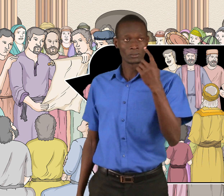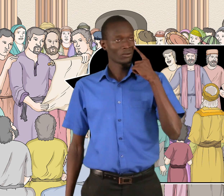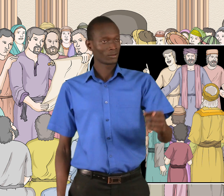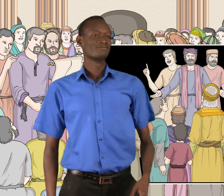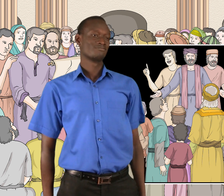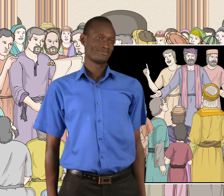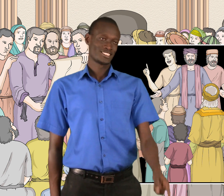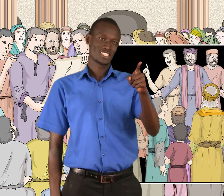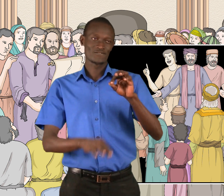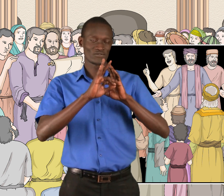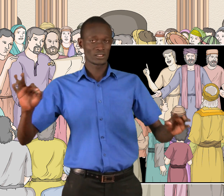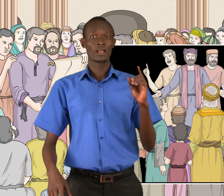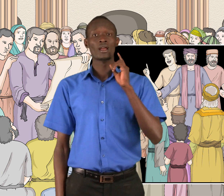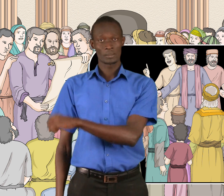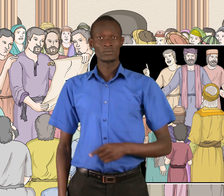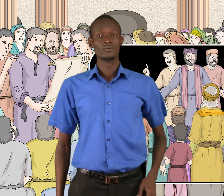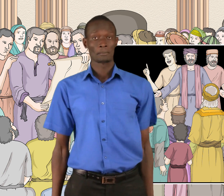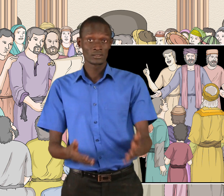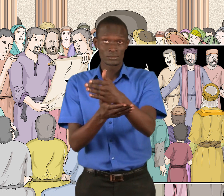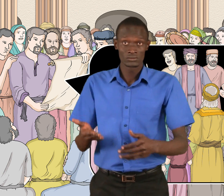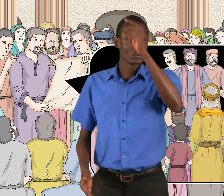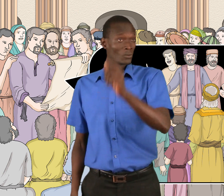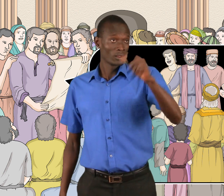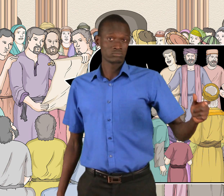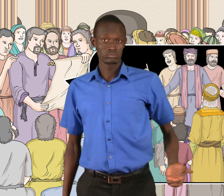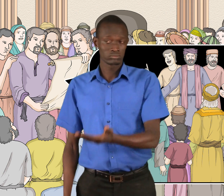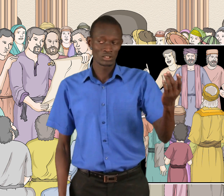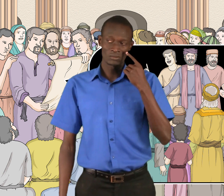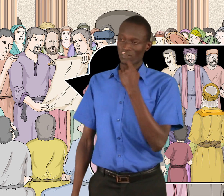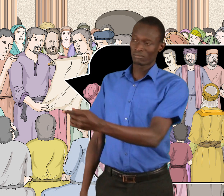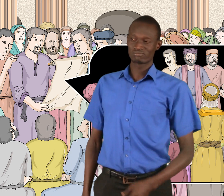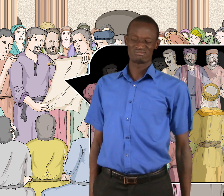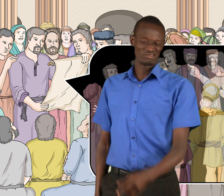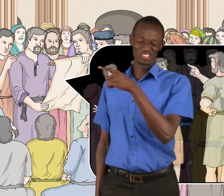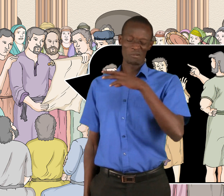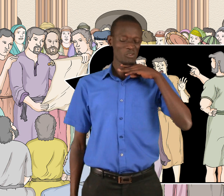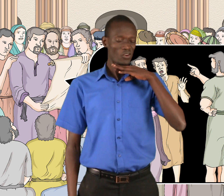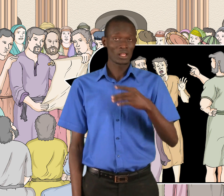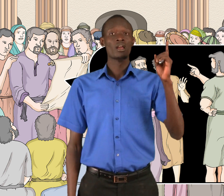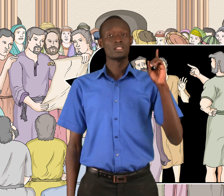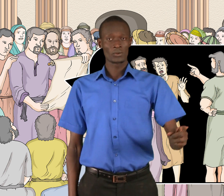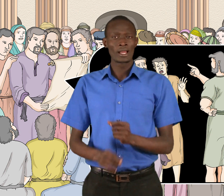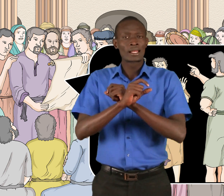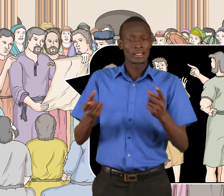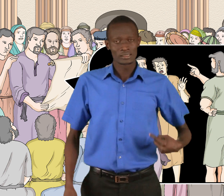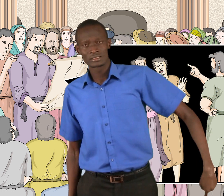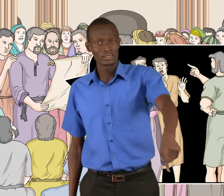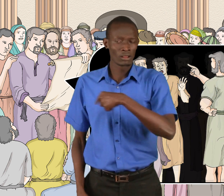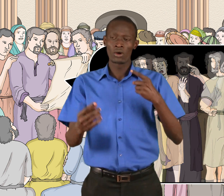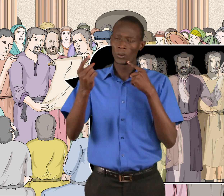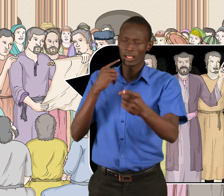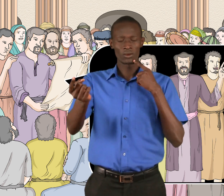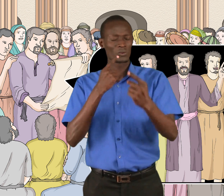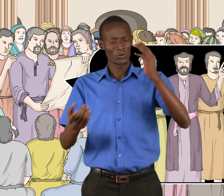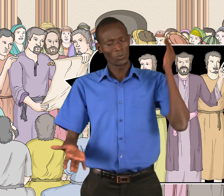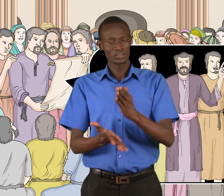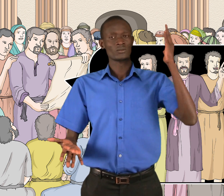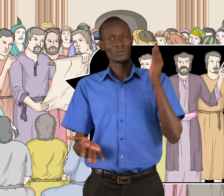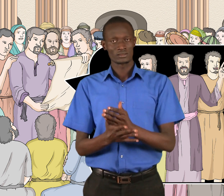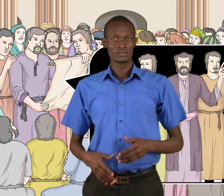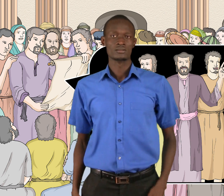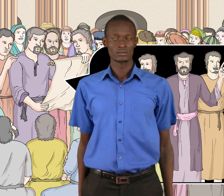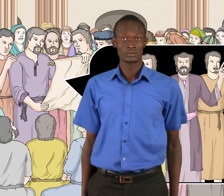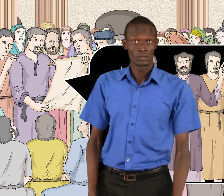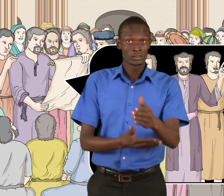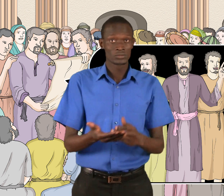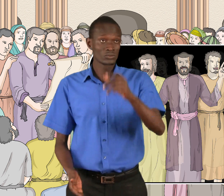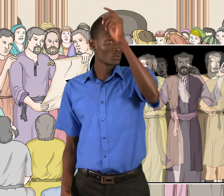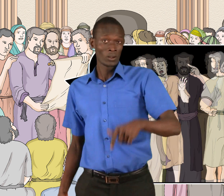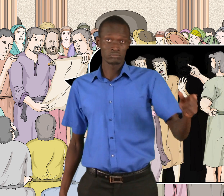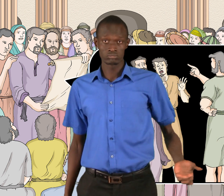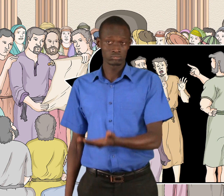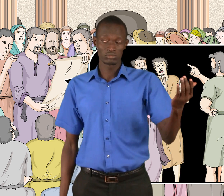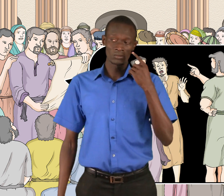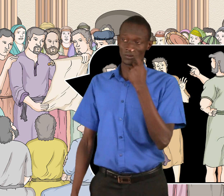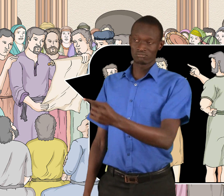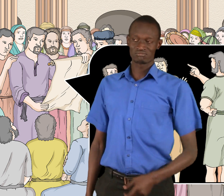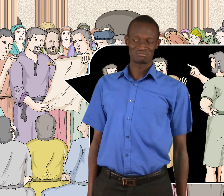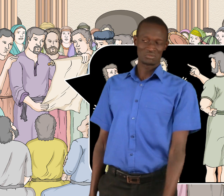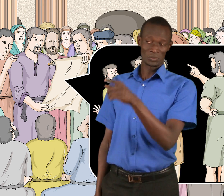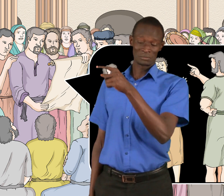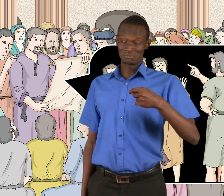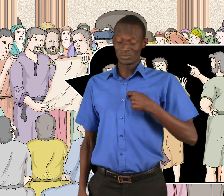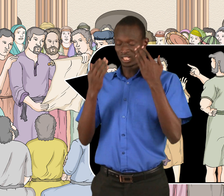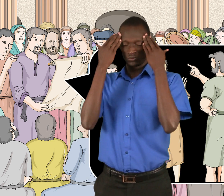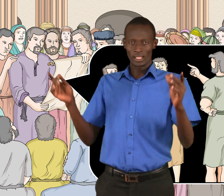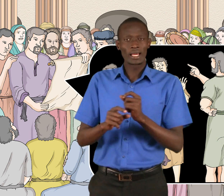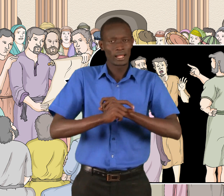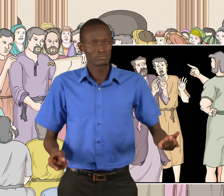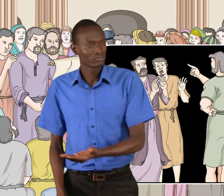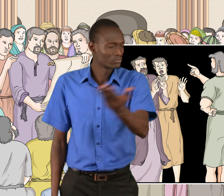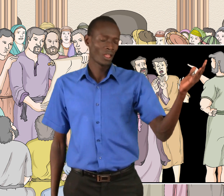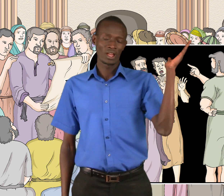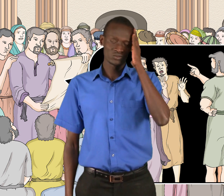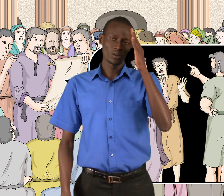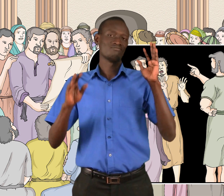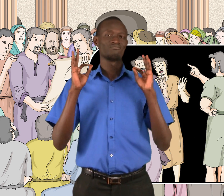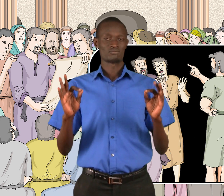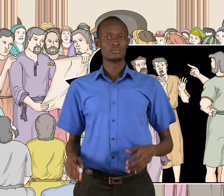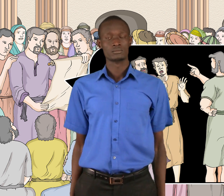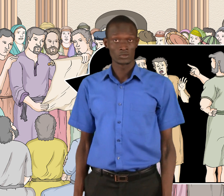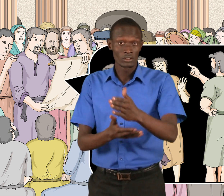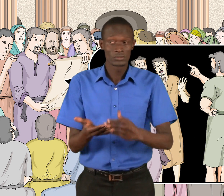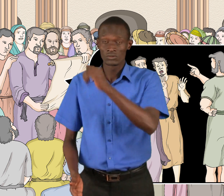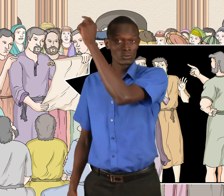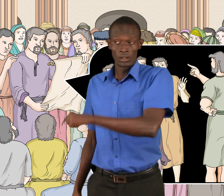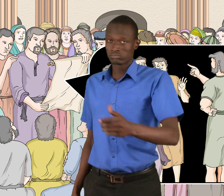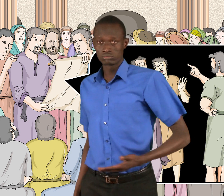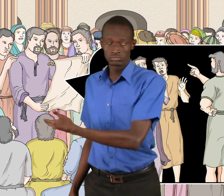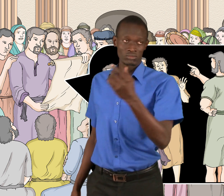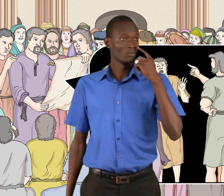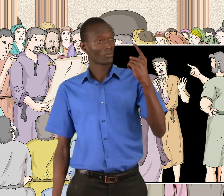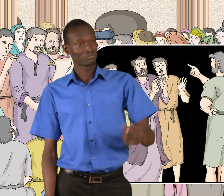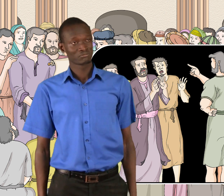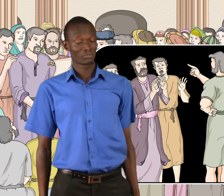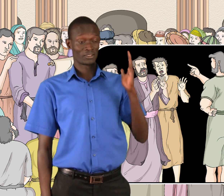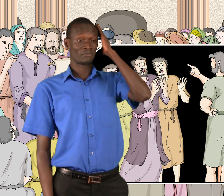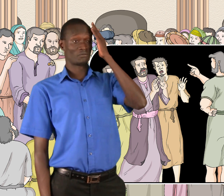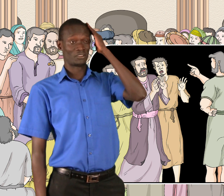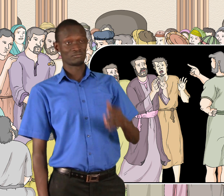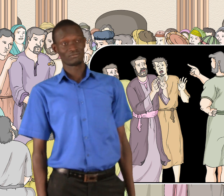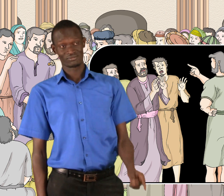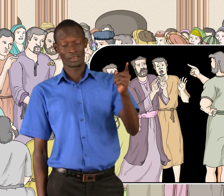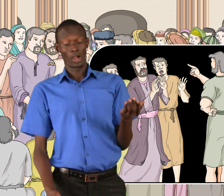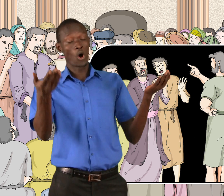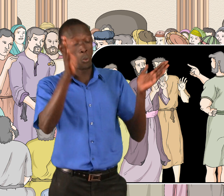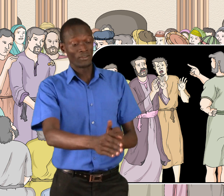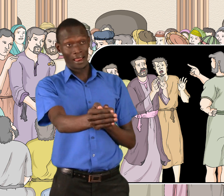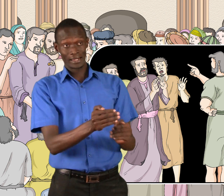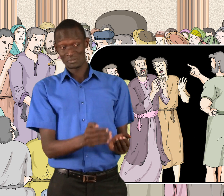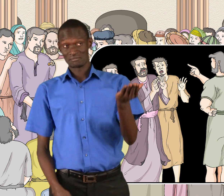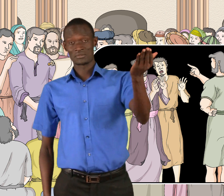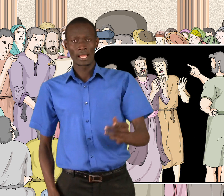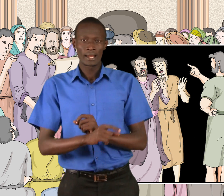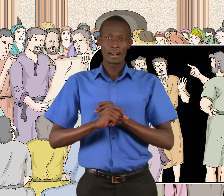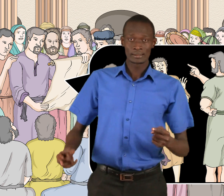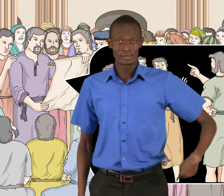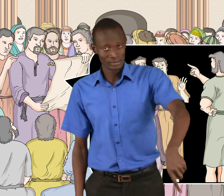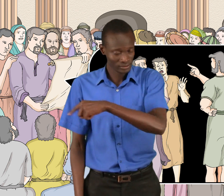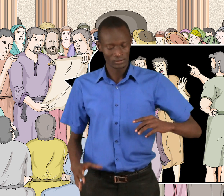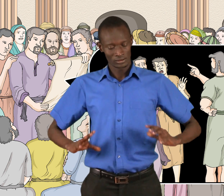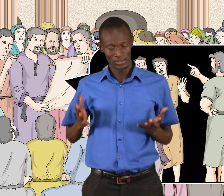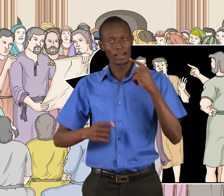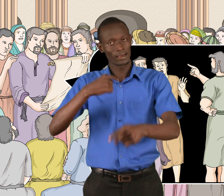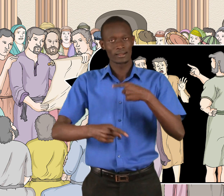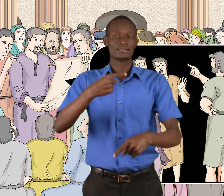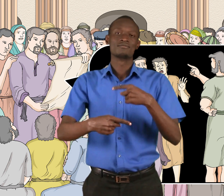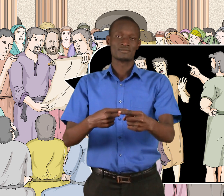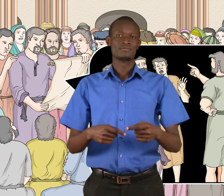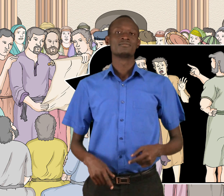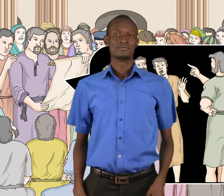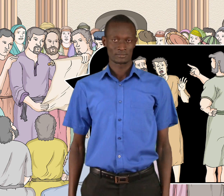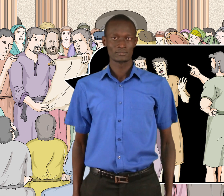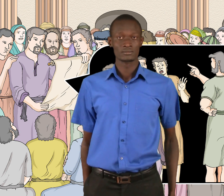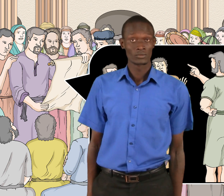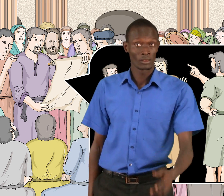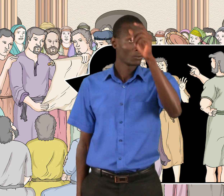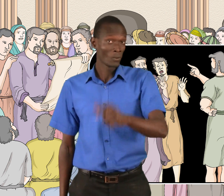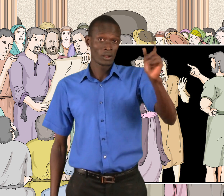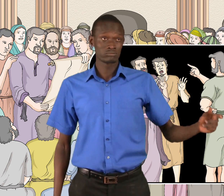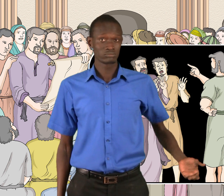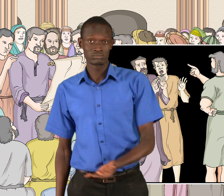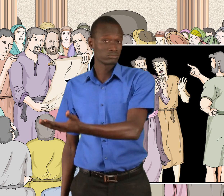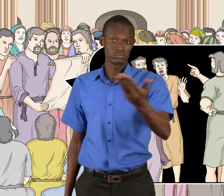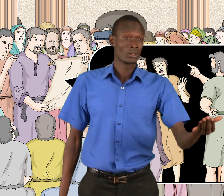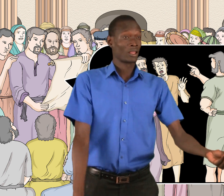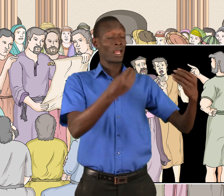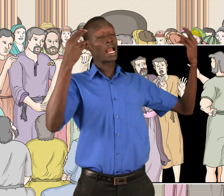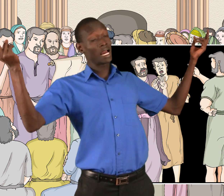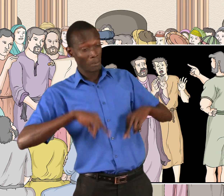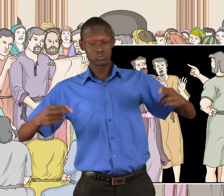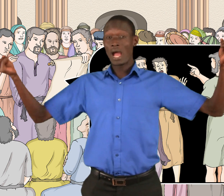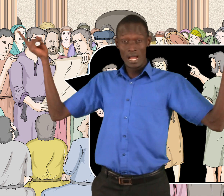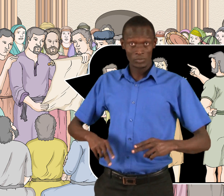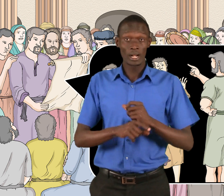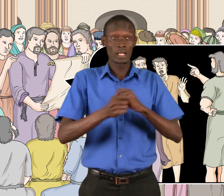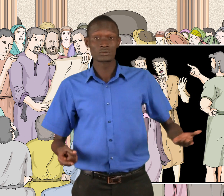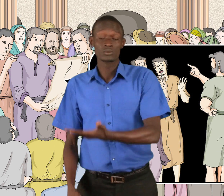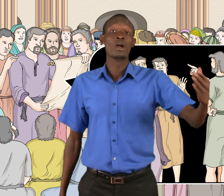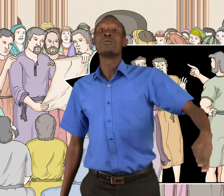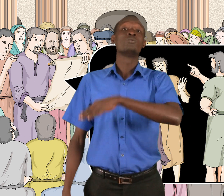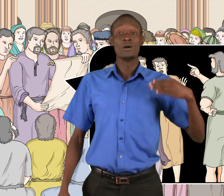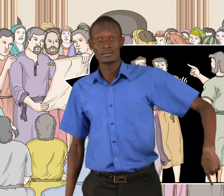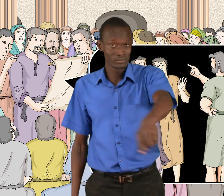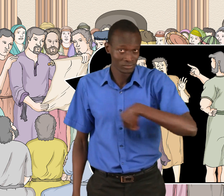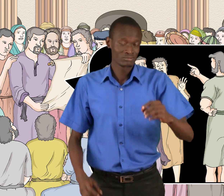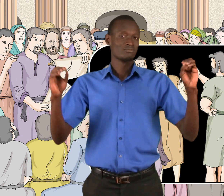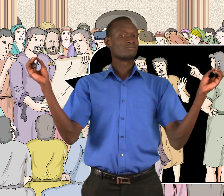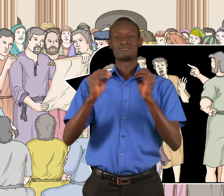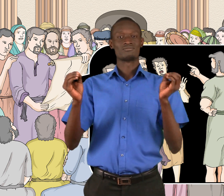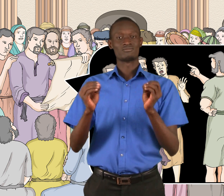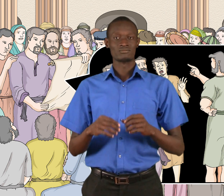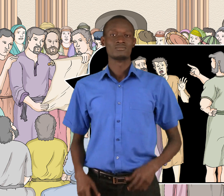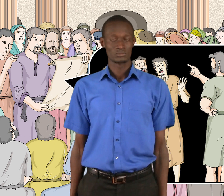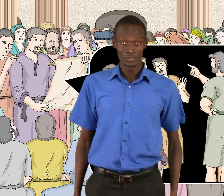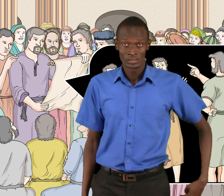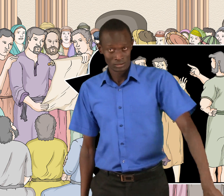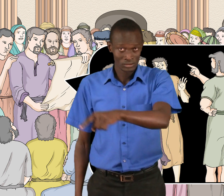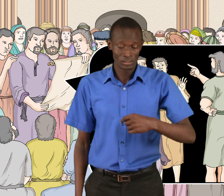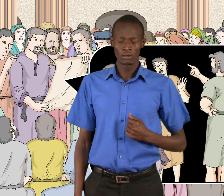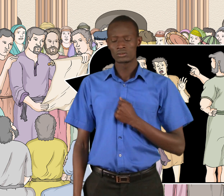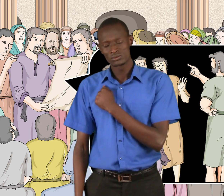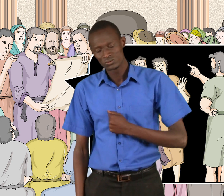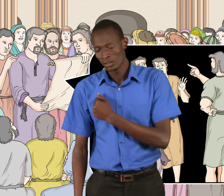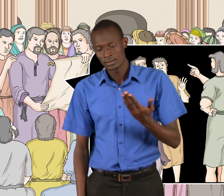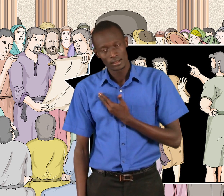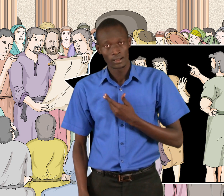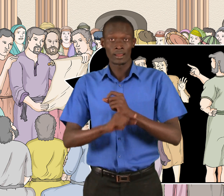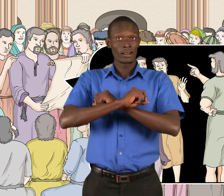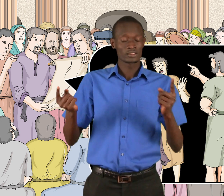viewed as imposters, yet genuine; as unknown, yet well-known; dying, and yet we live on; punished, yet not killed;